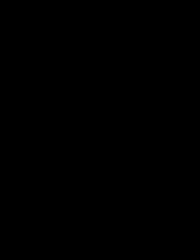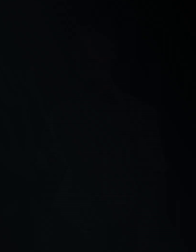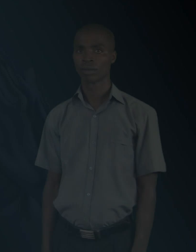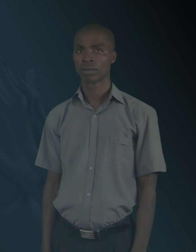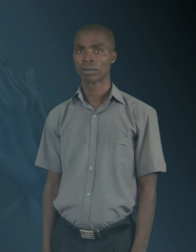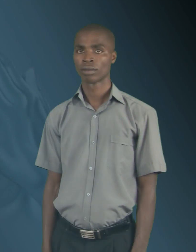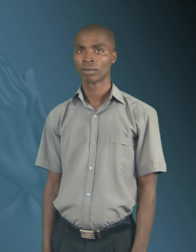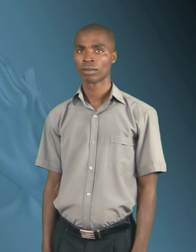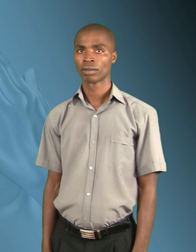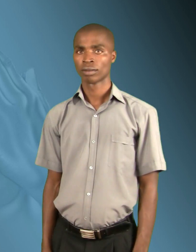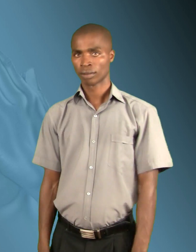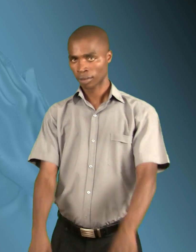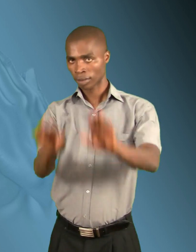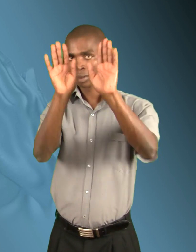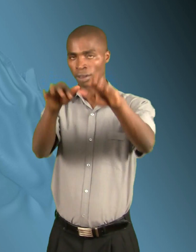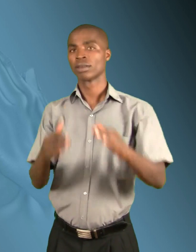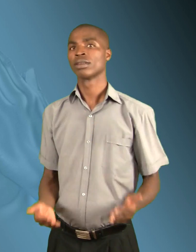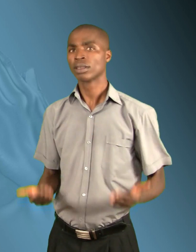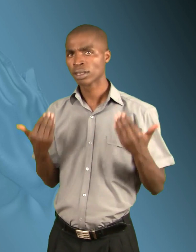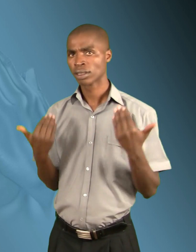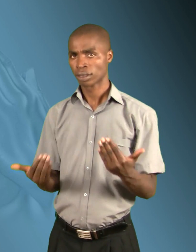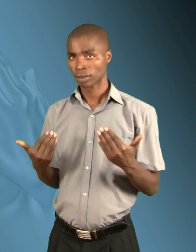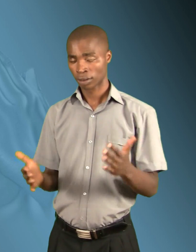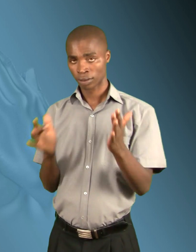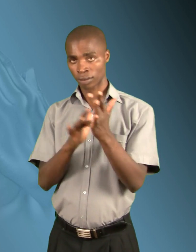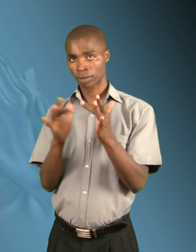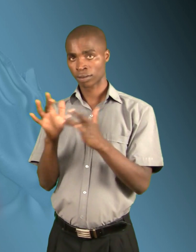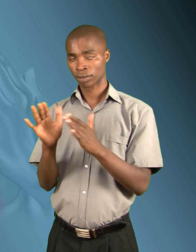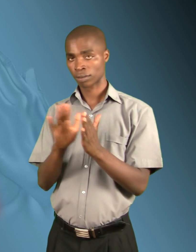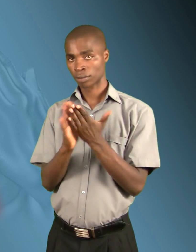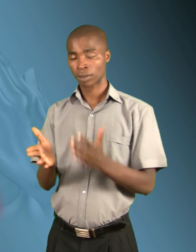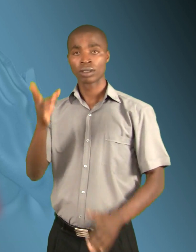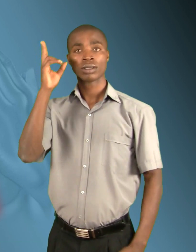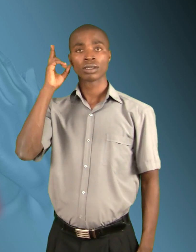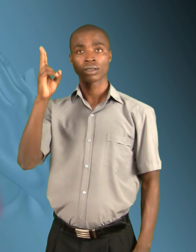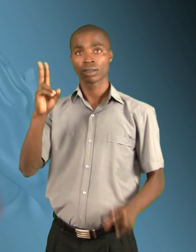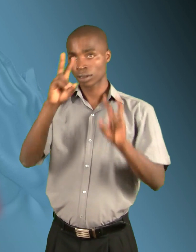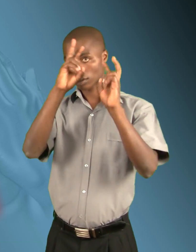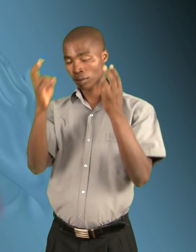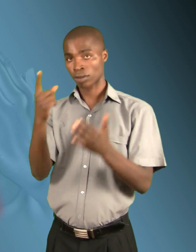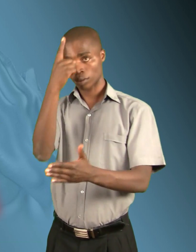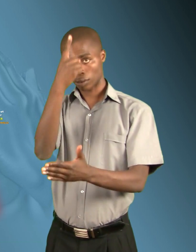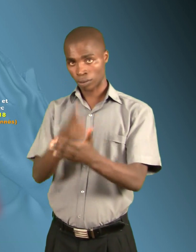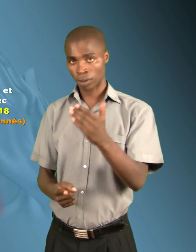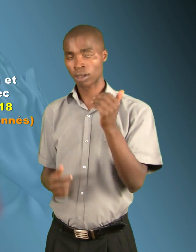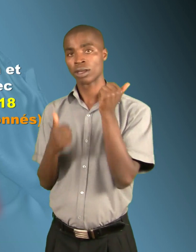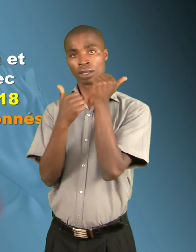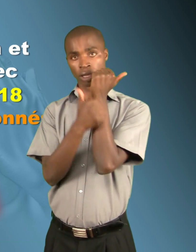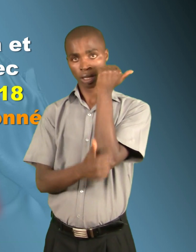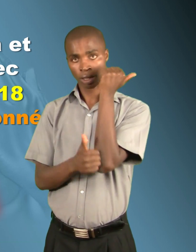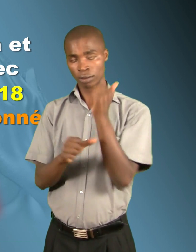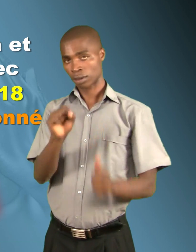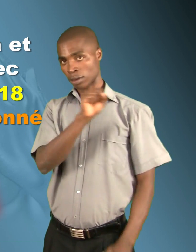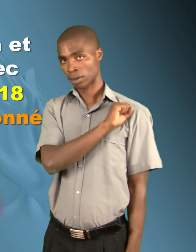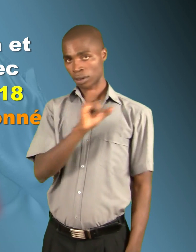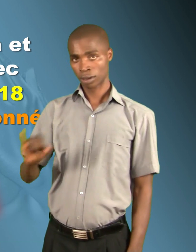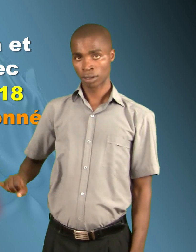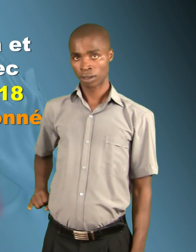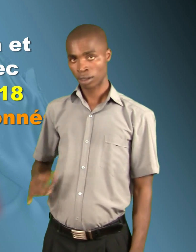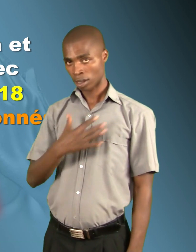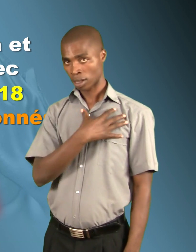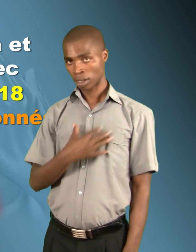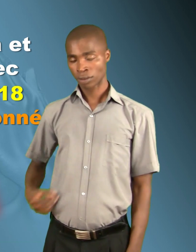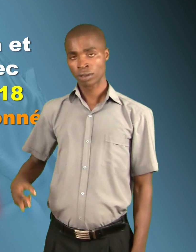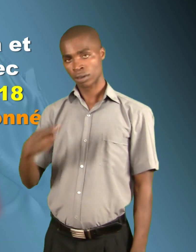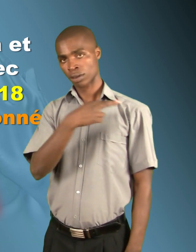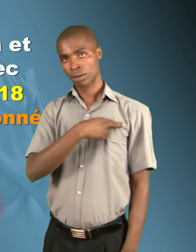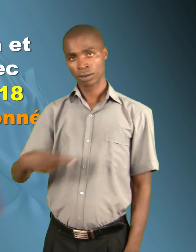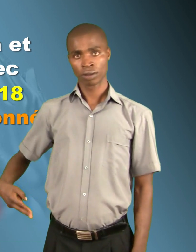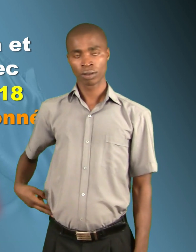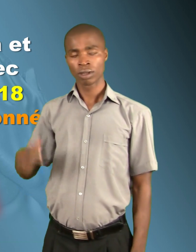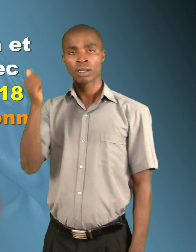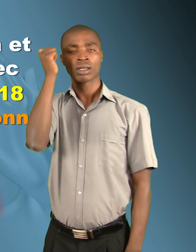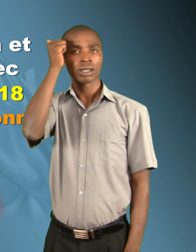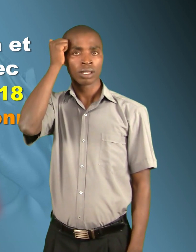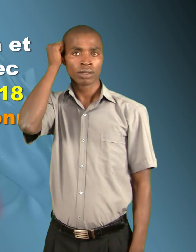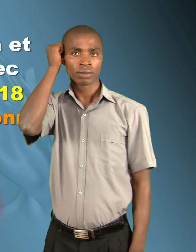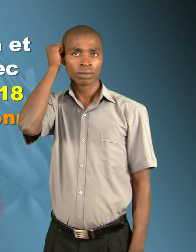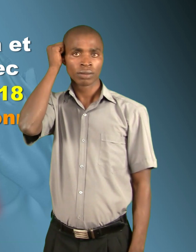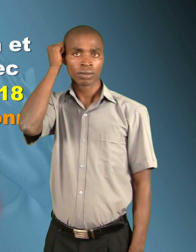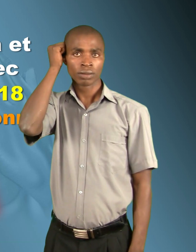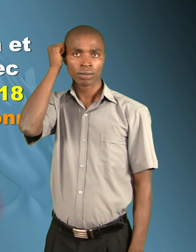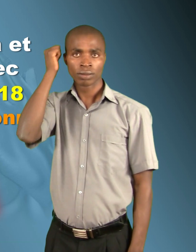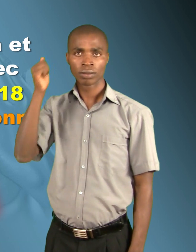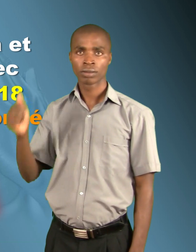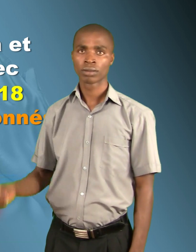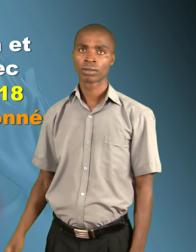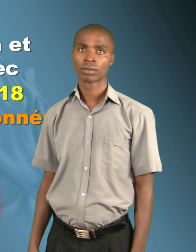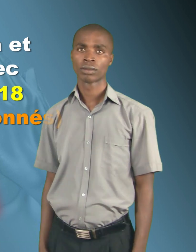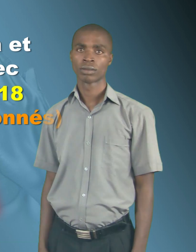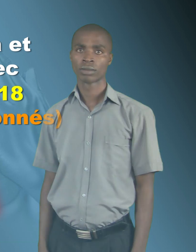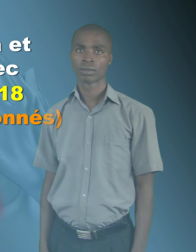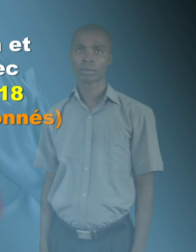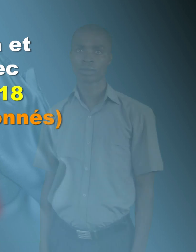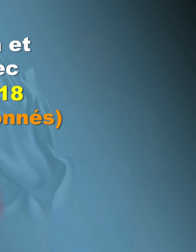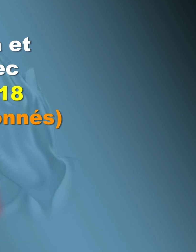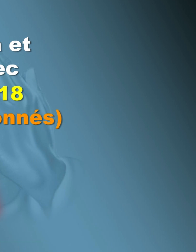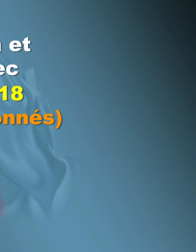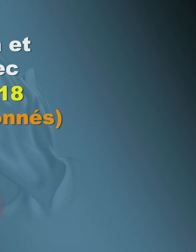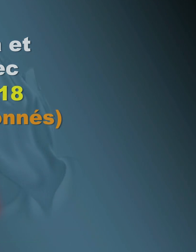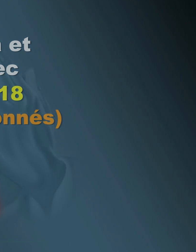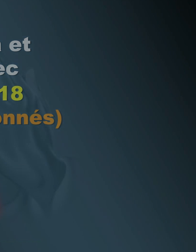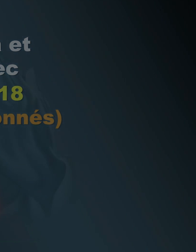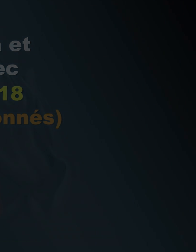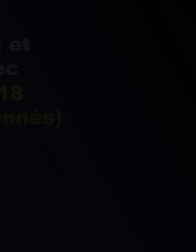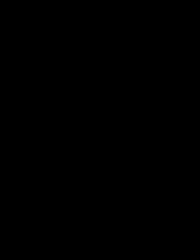Abraham, Sarah and king Abimelech